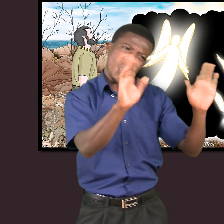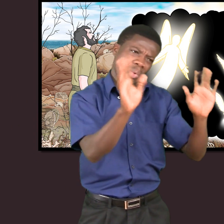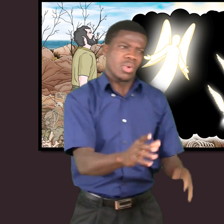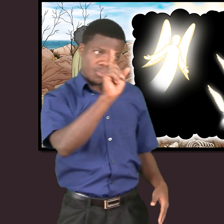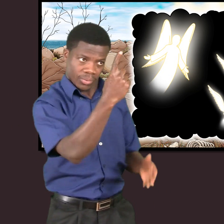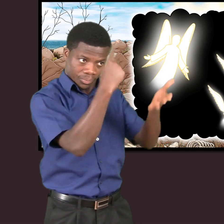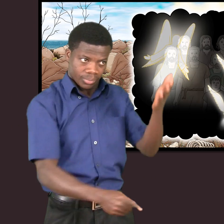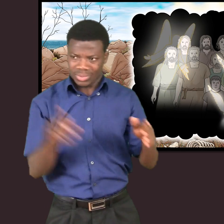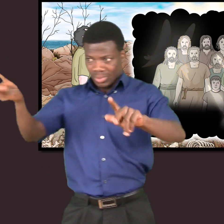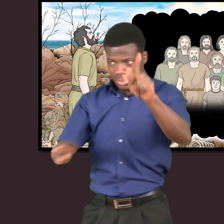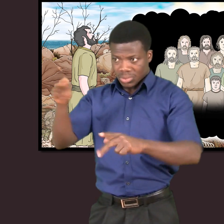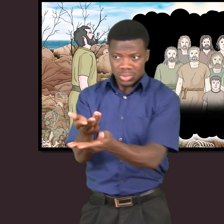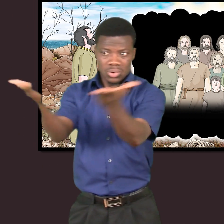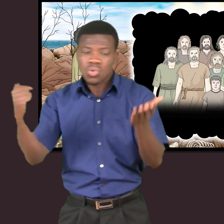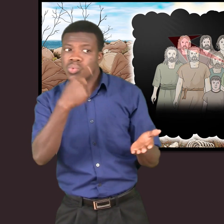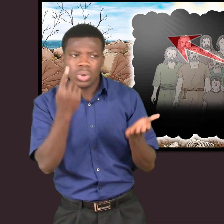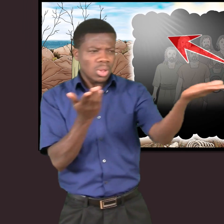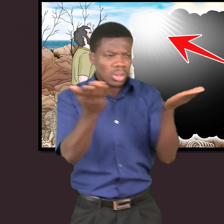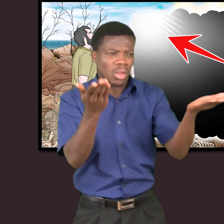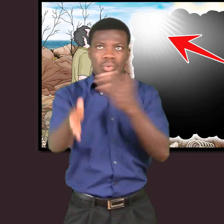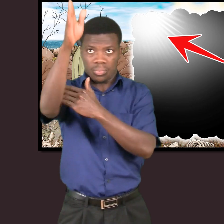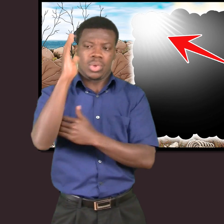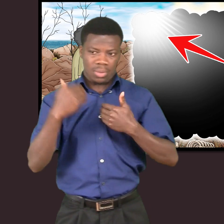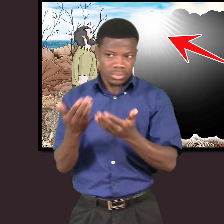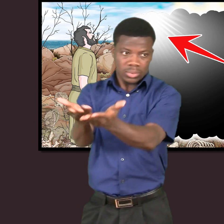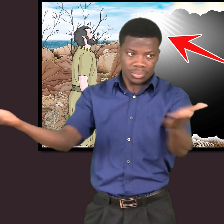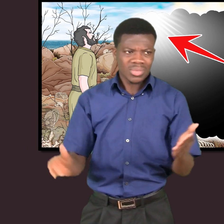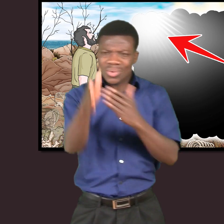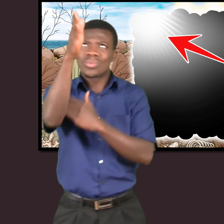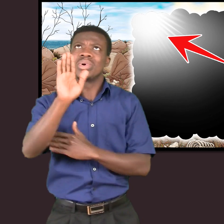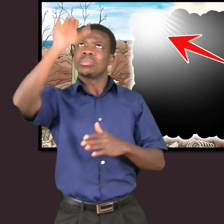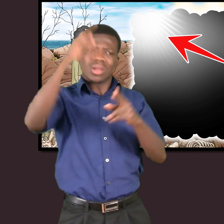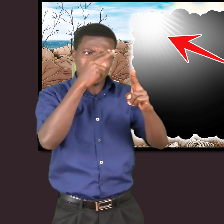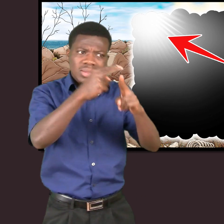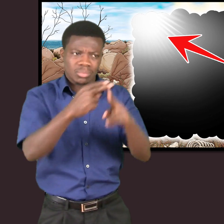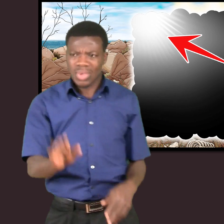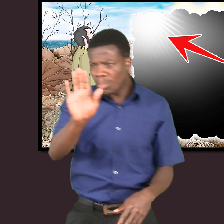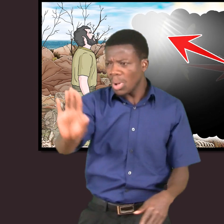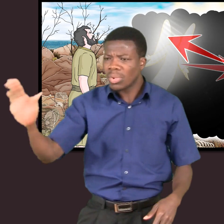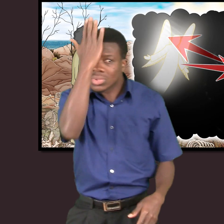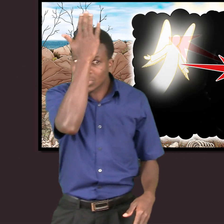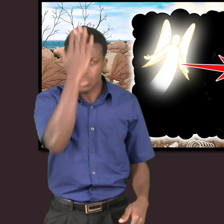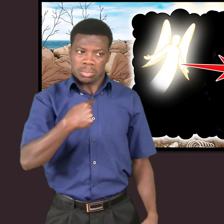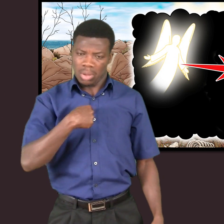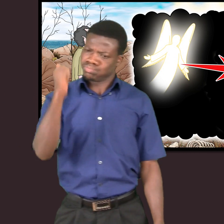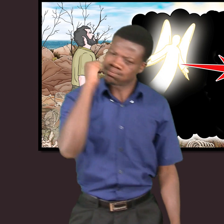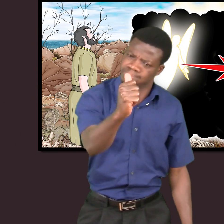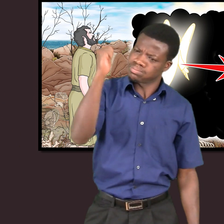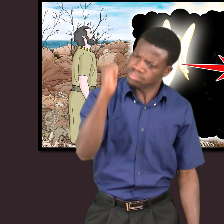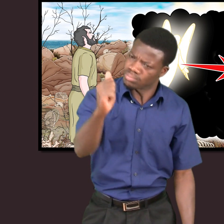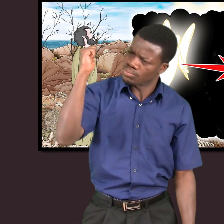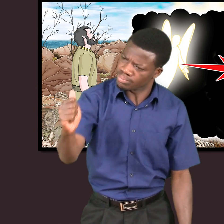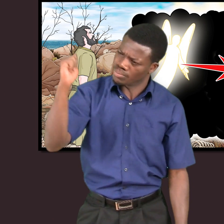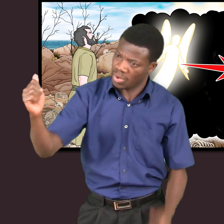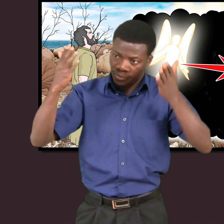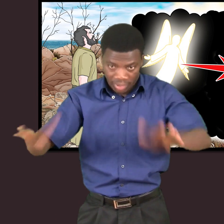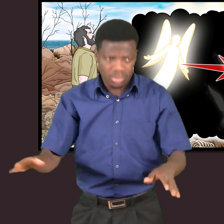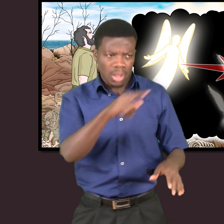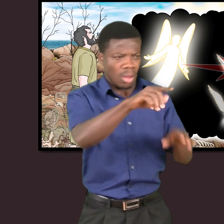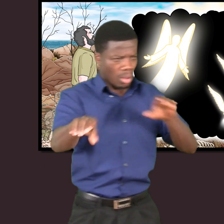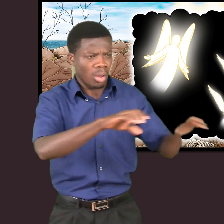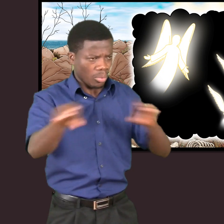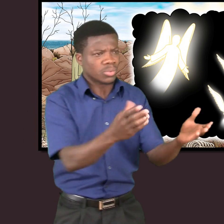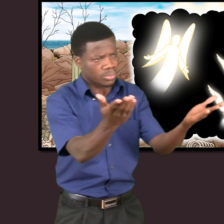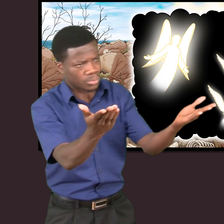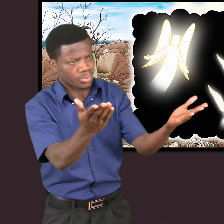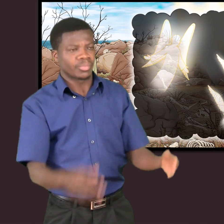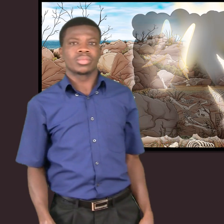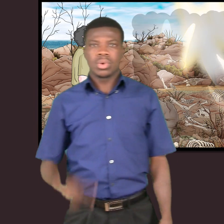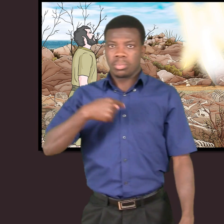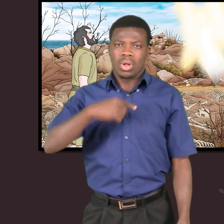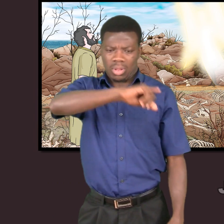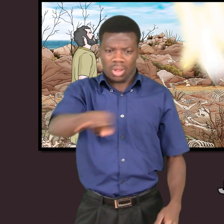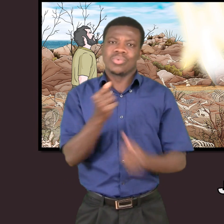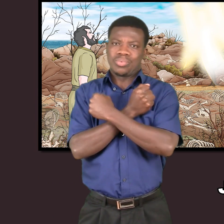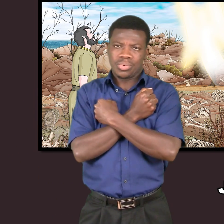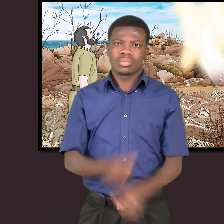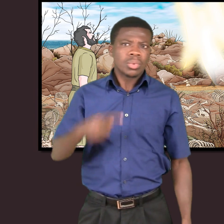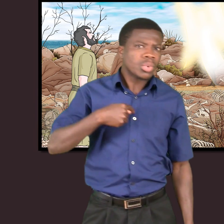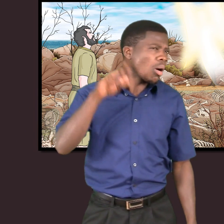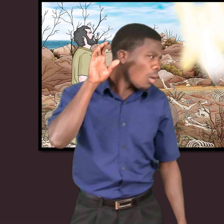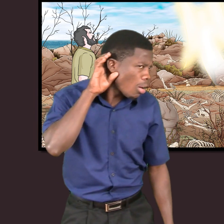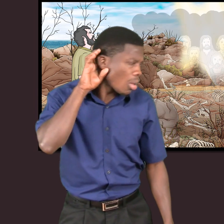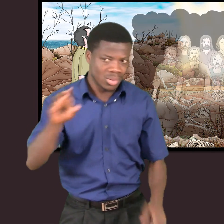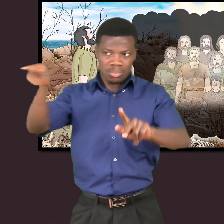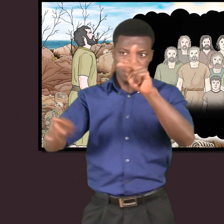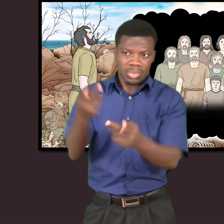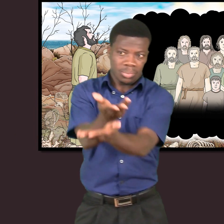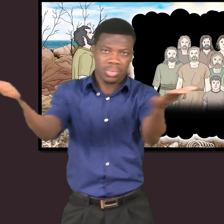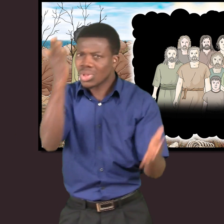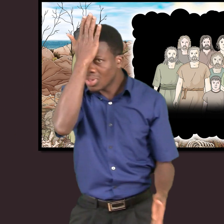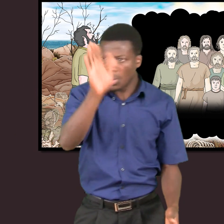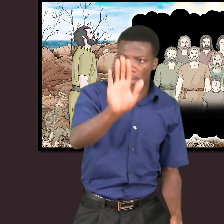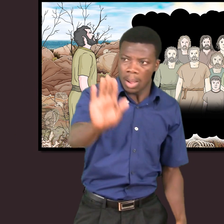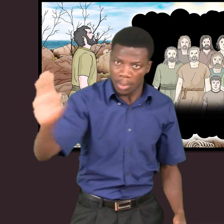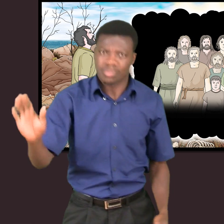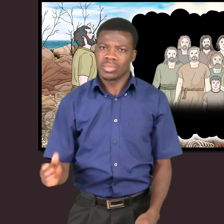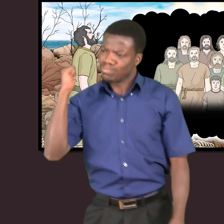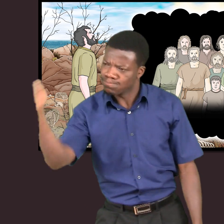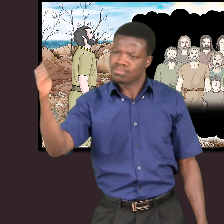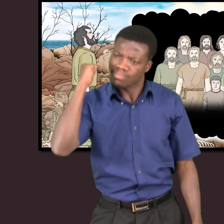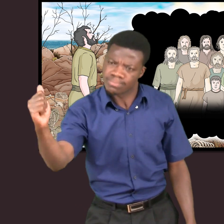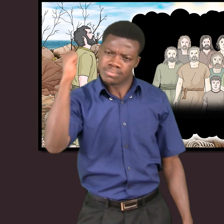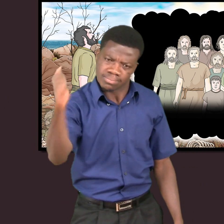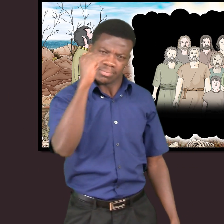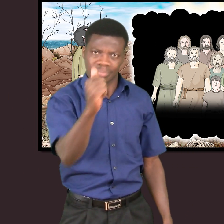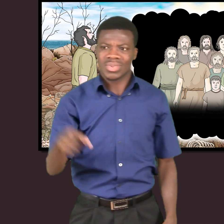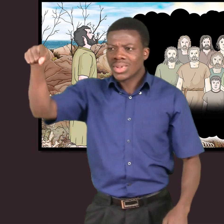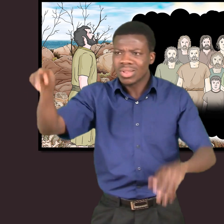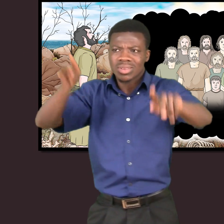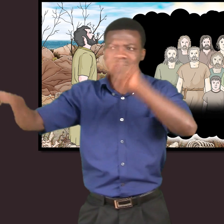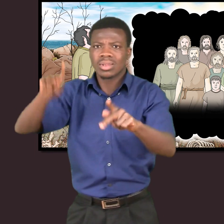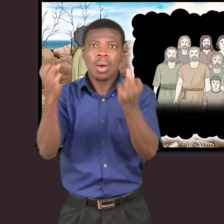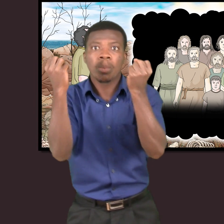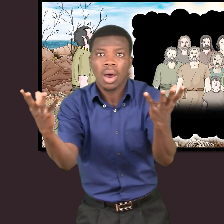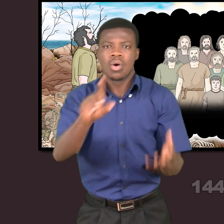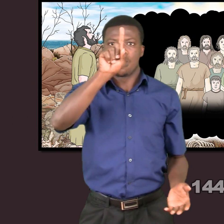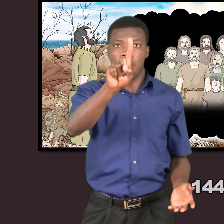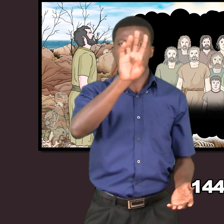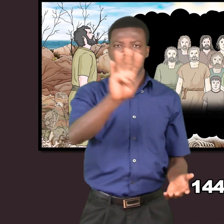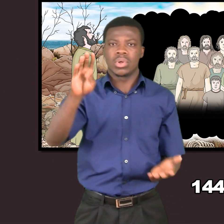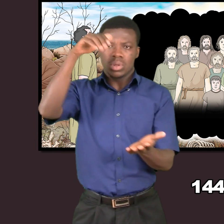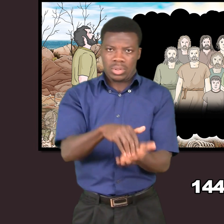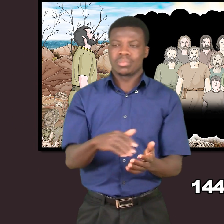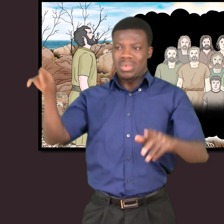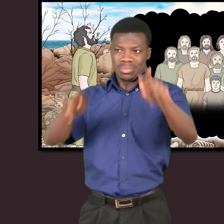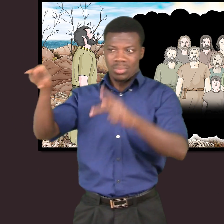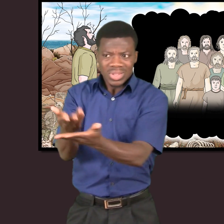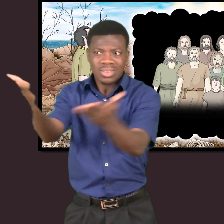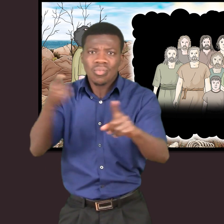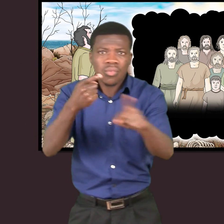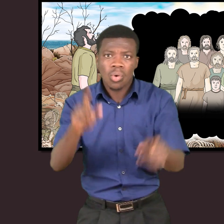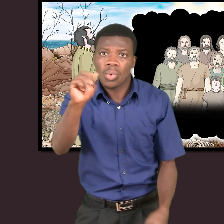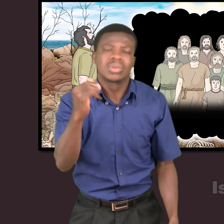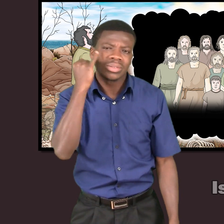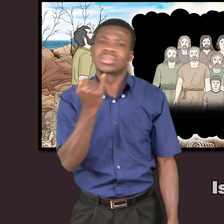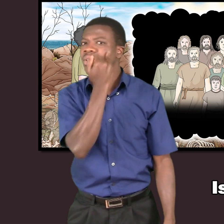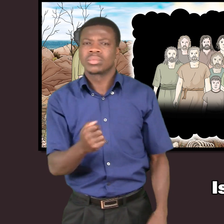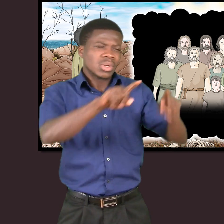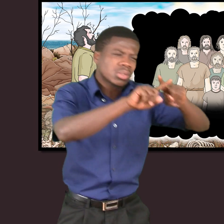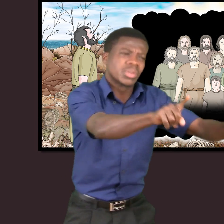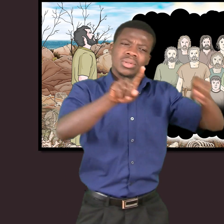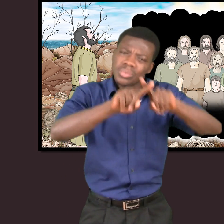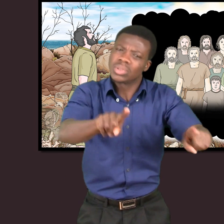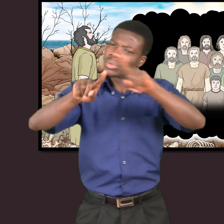And he called out in a loud voice to the four angels who had been given power to harm the land and the sea: “Do not harm the land or sea or trees until we have sealed the foreheads of the servants of our God.”